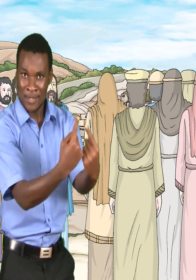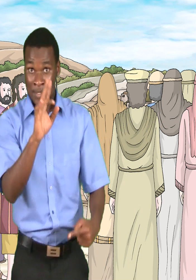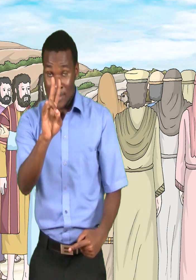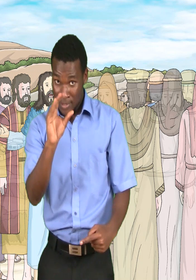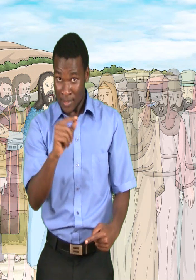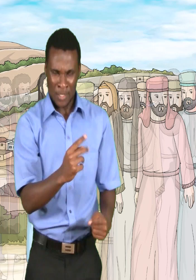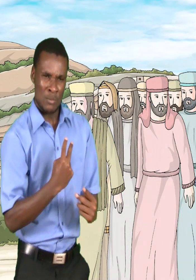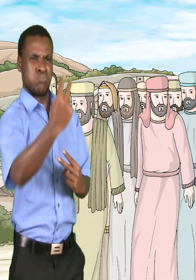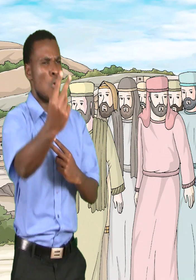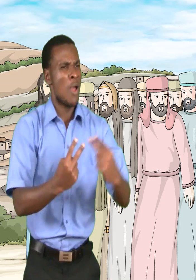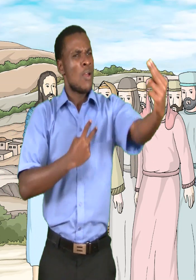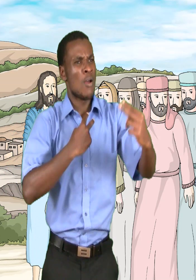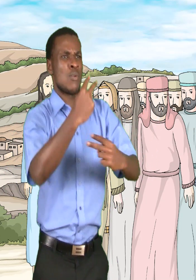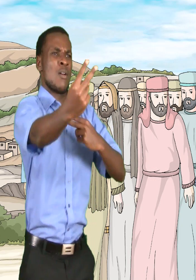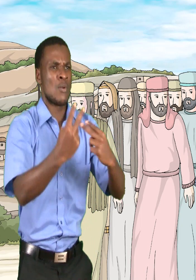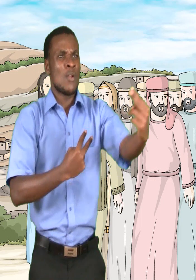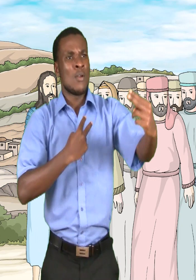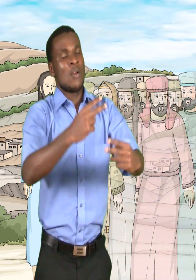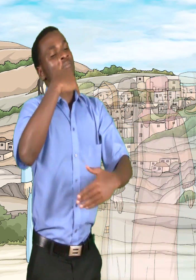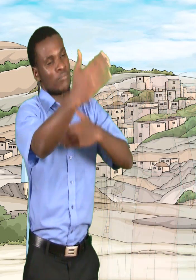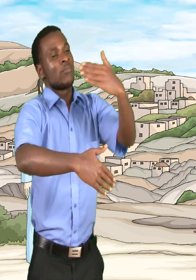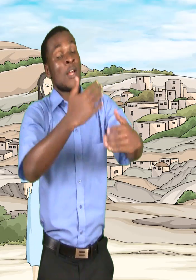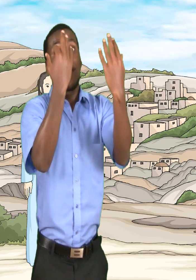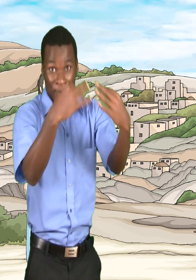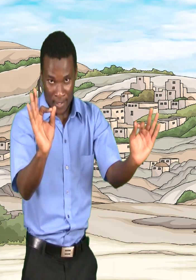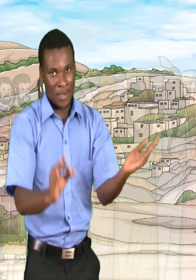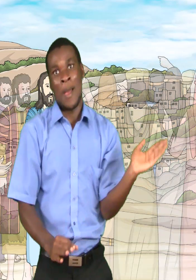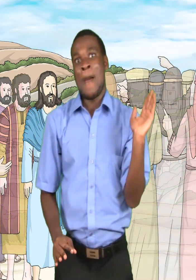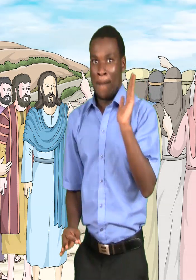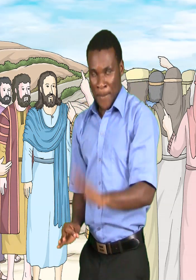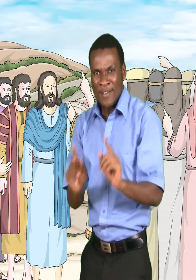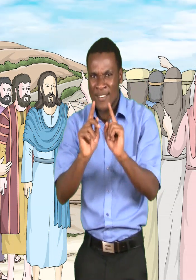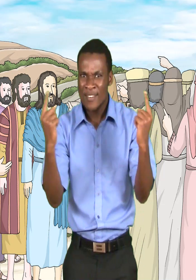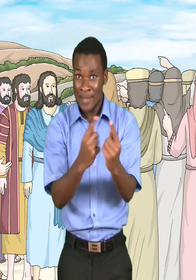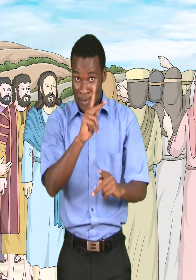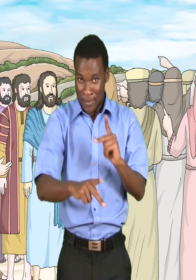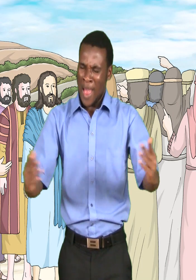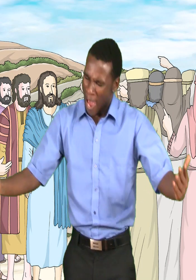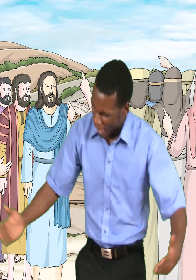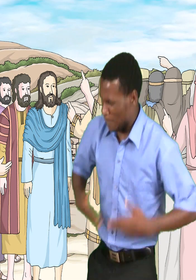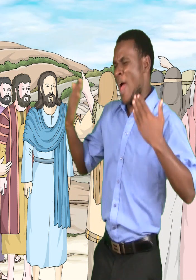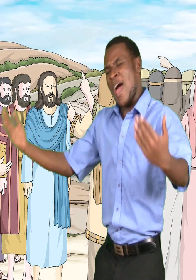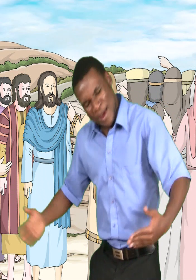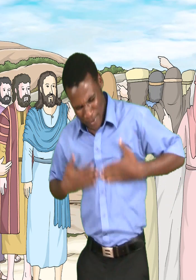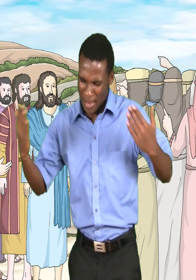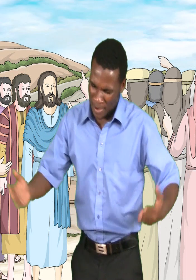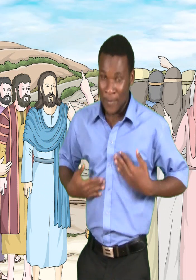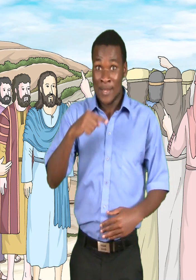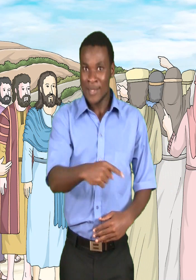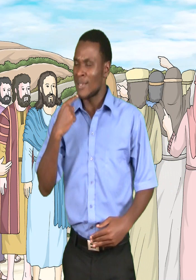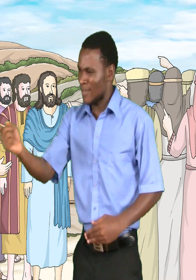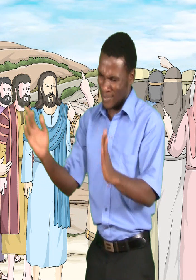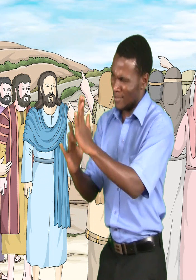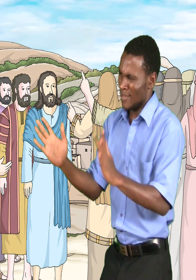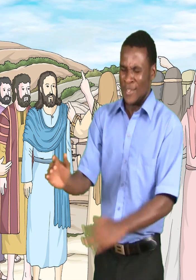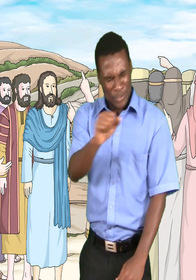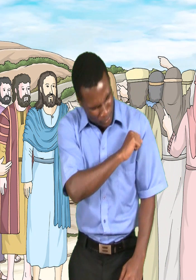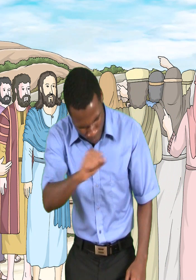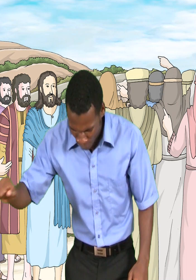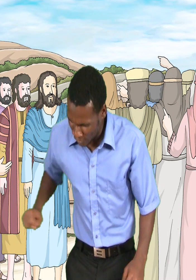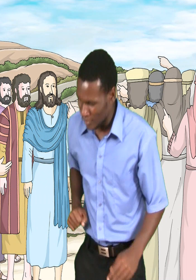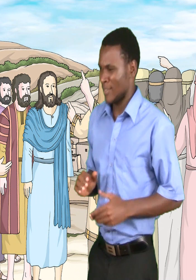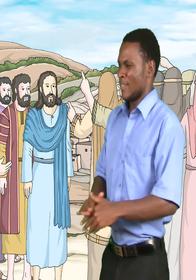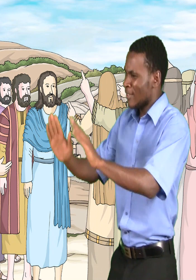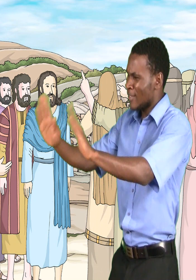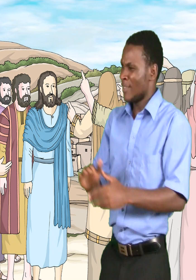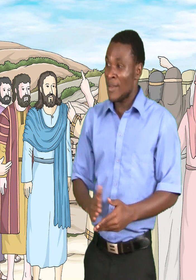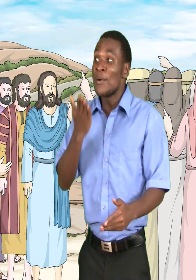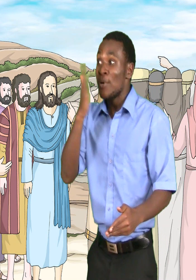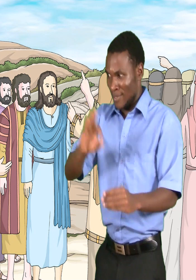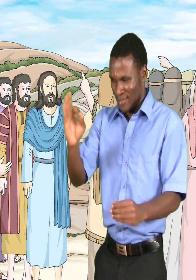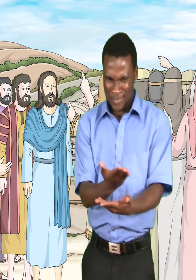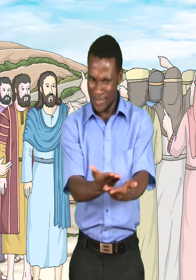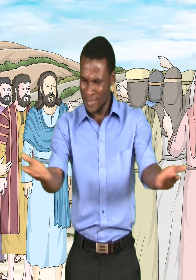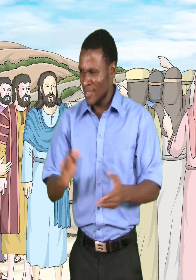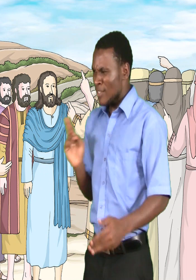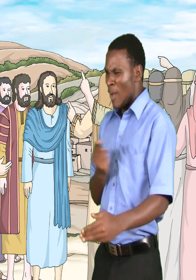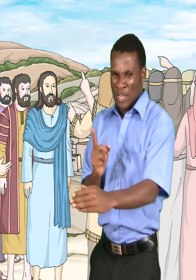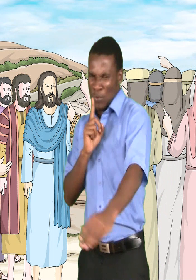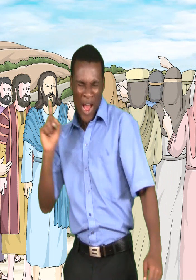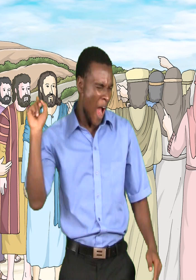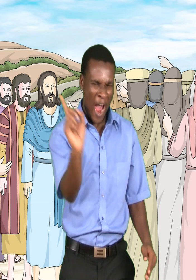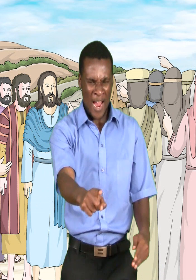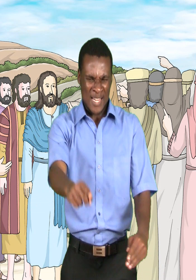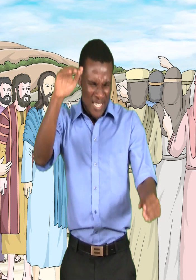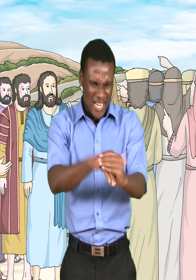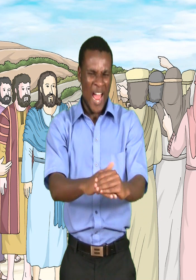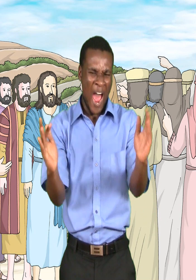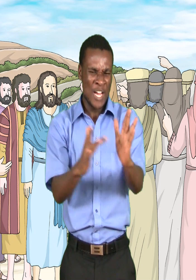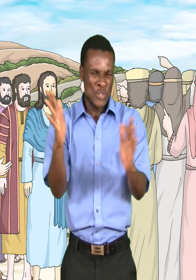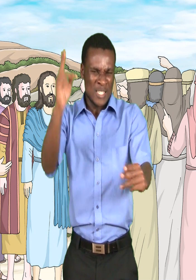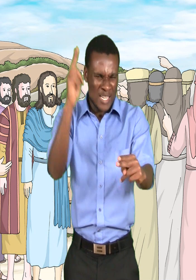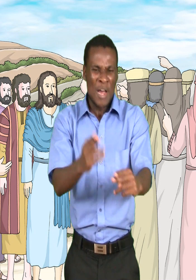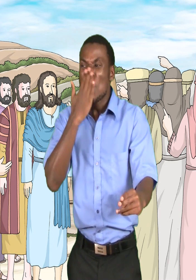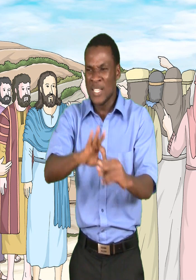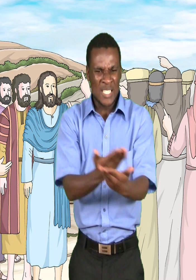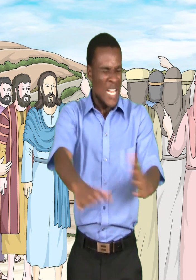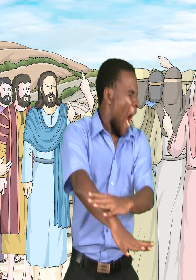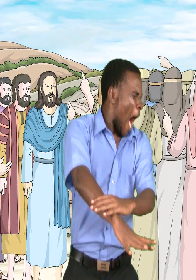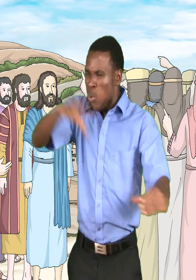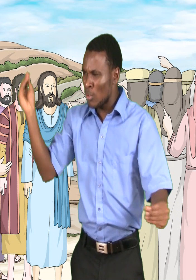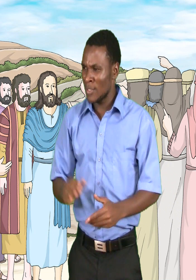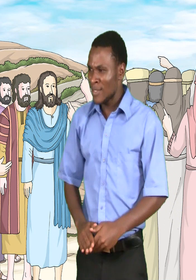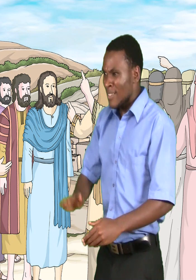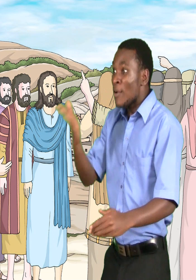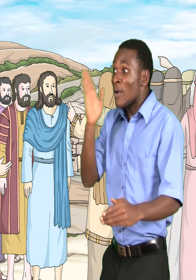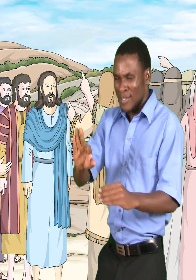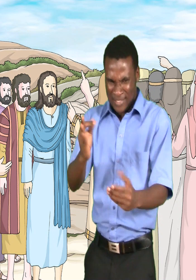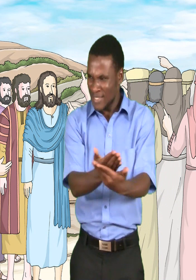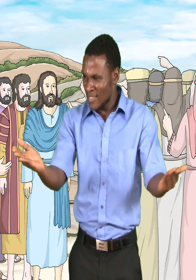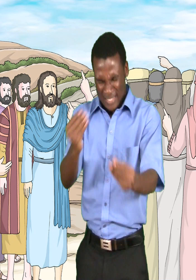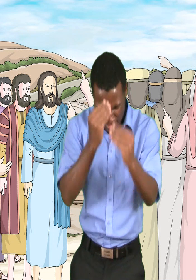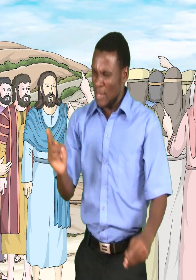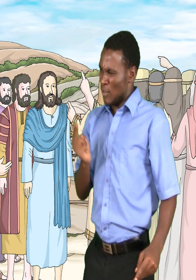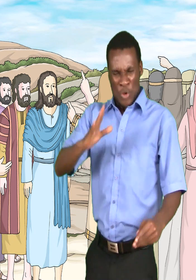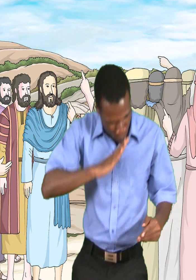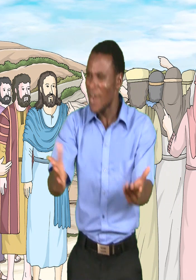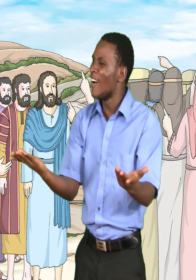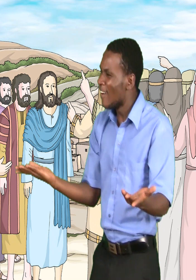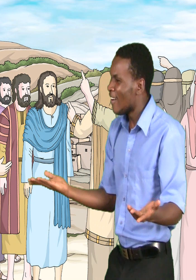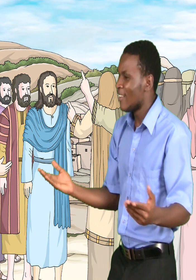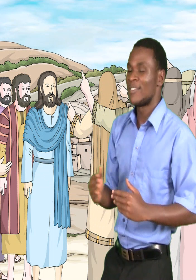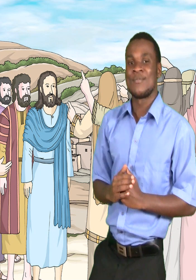The seventy-two returned with joy and said, “Lord, even the demons submit to us in Your name.”